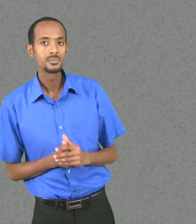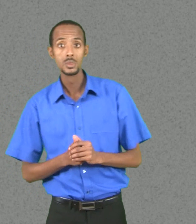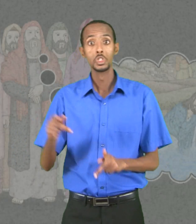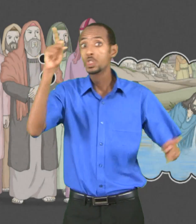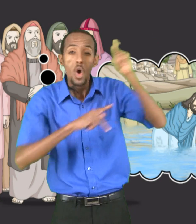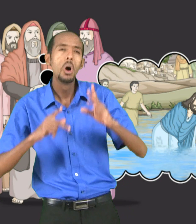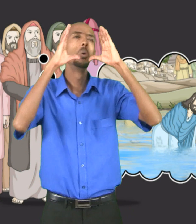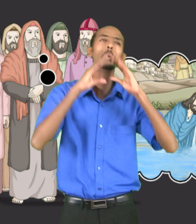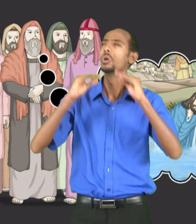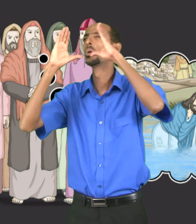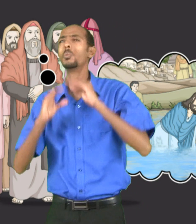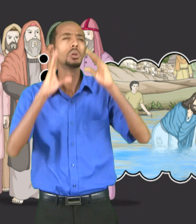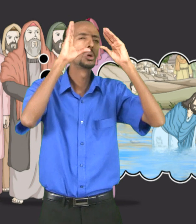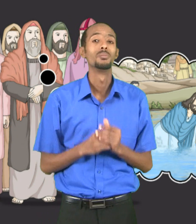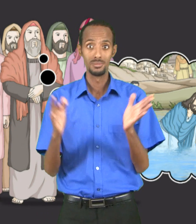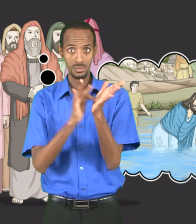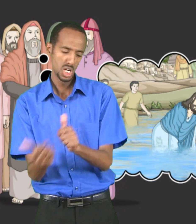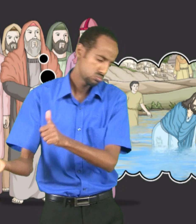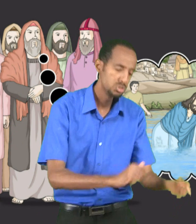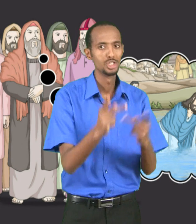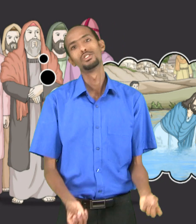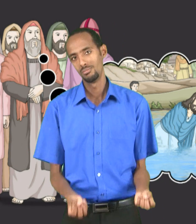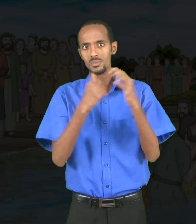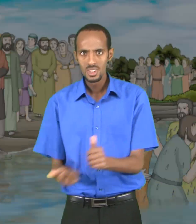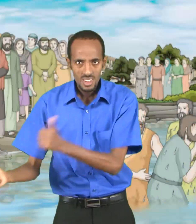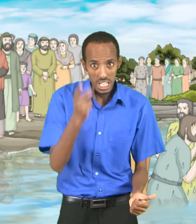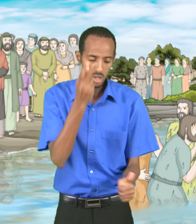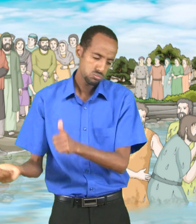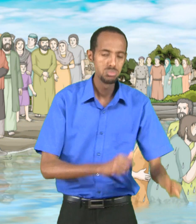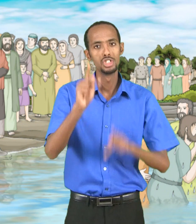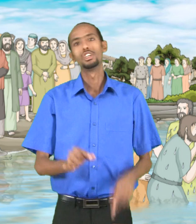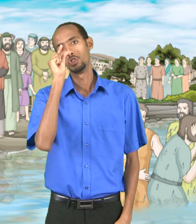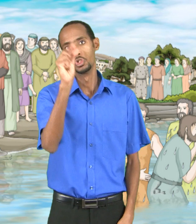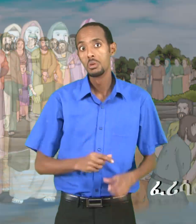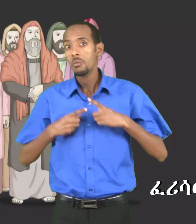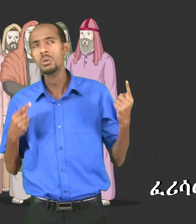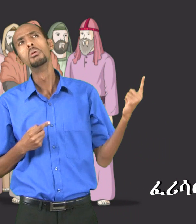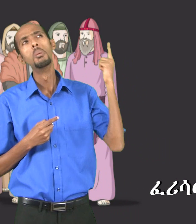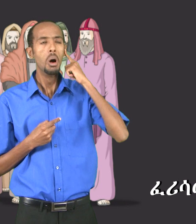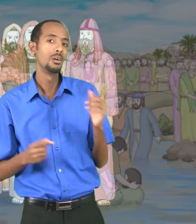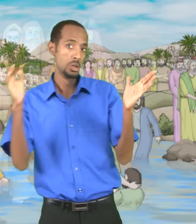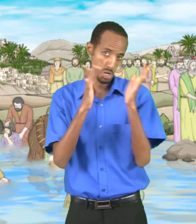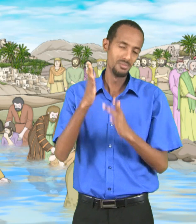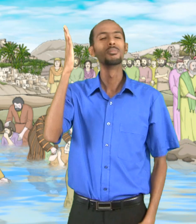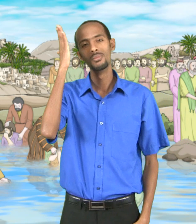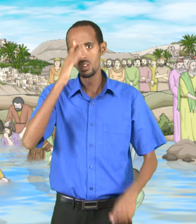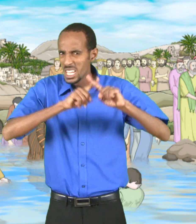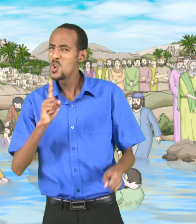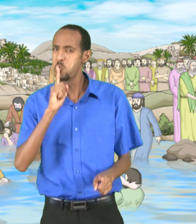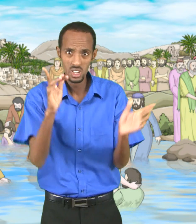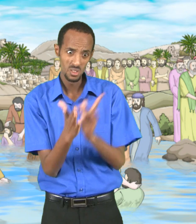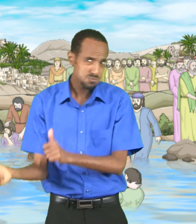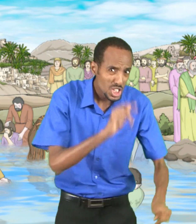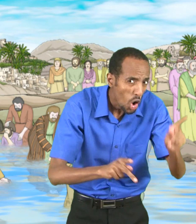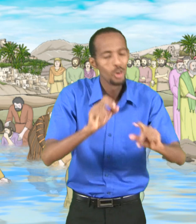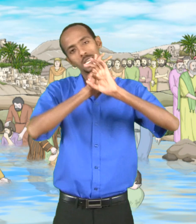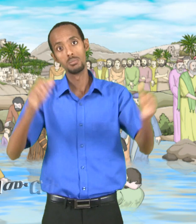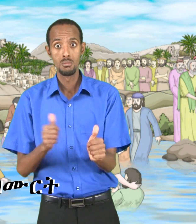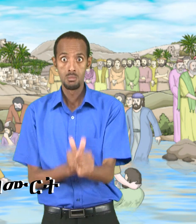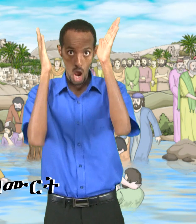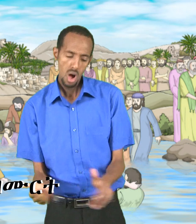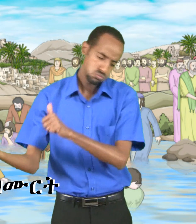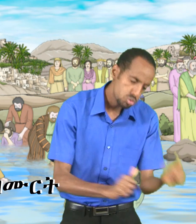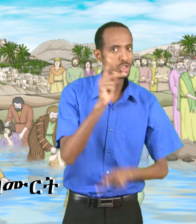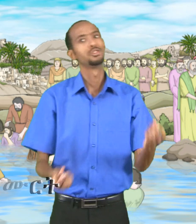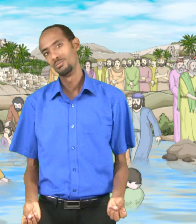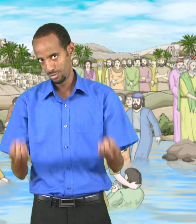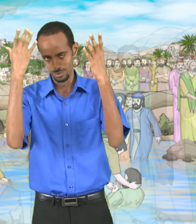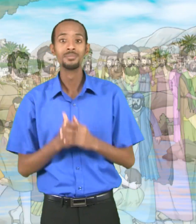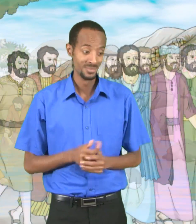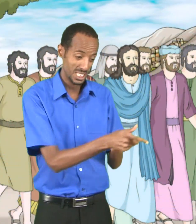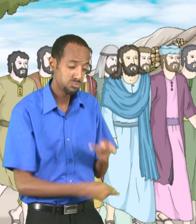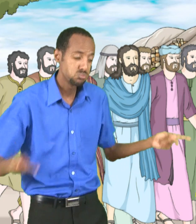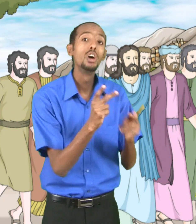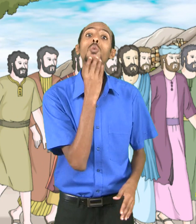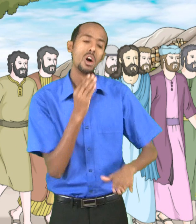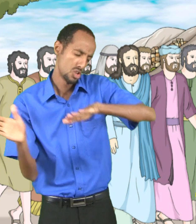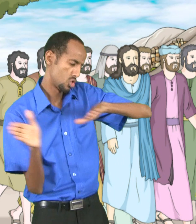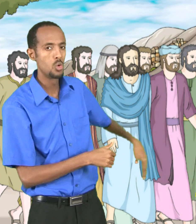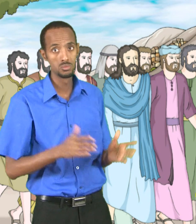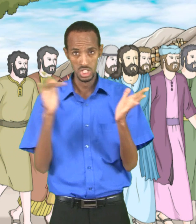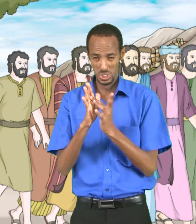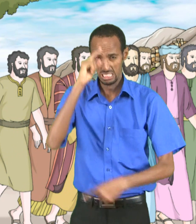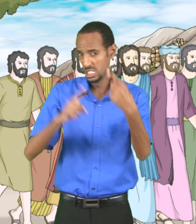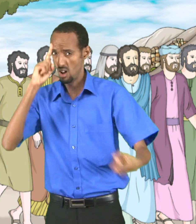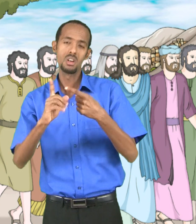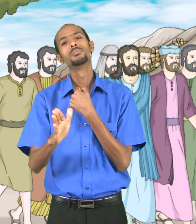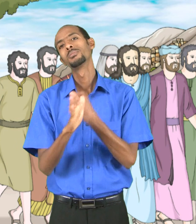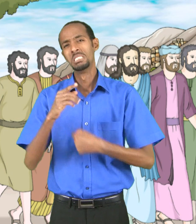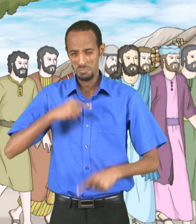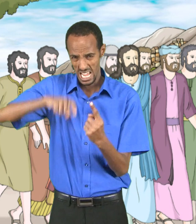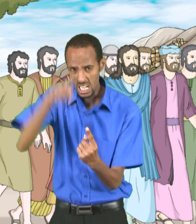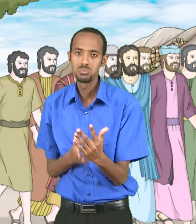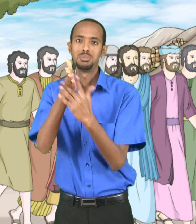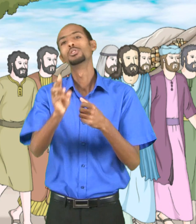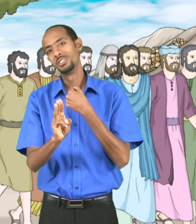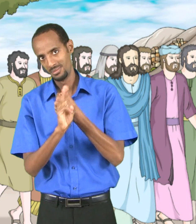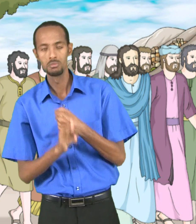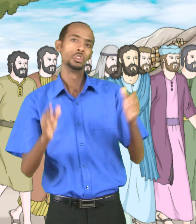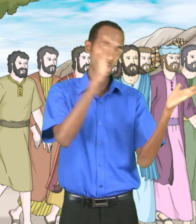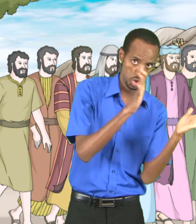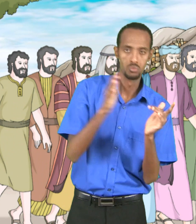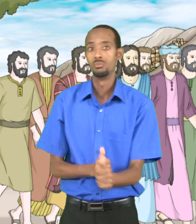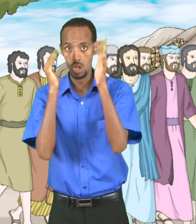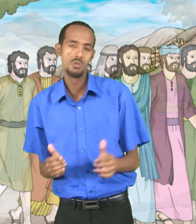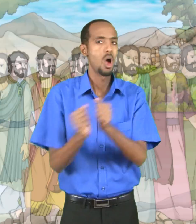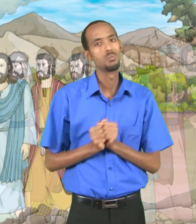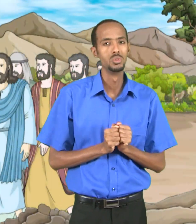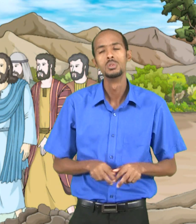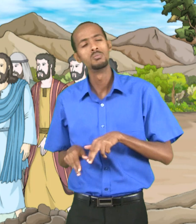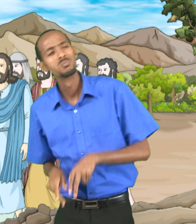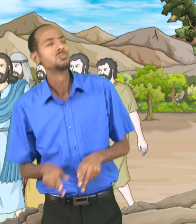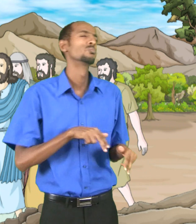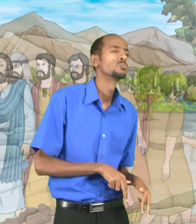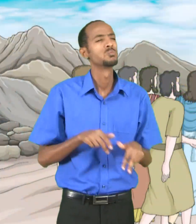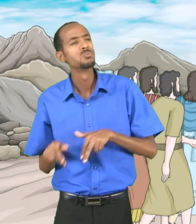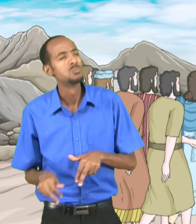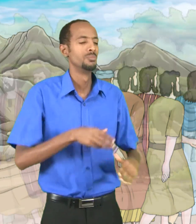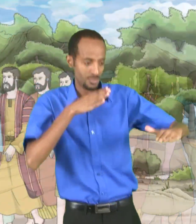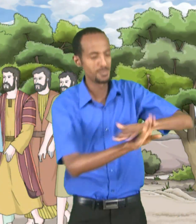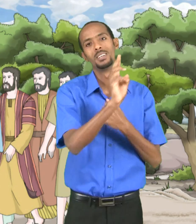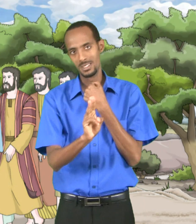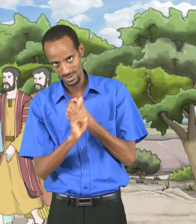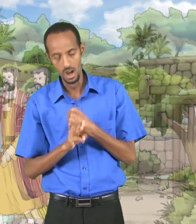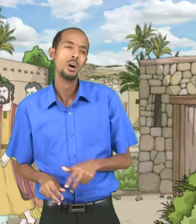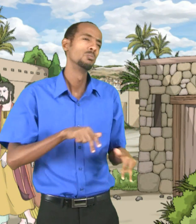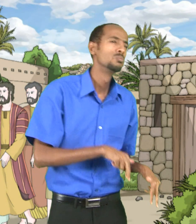When Jesus realized that the Pharisees were aware He was gaining and baptizing more disciples than John (although it was not Jesus who baptized, but His disciples), He left Judea and returned to Galilee.